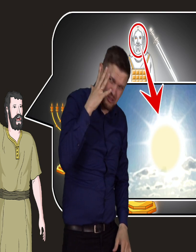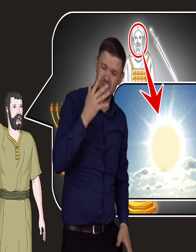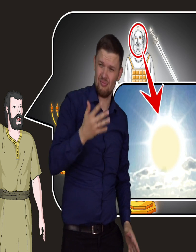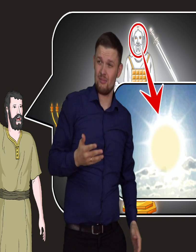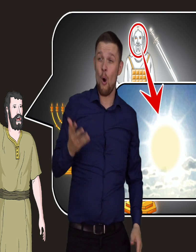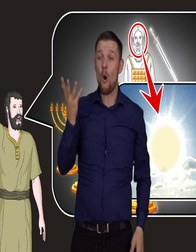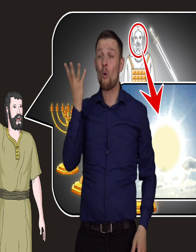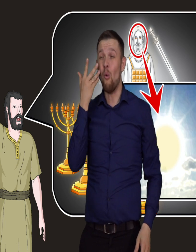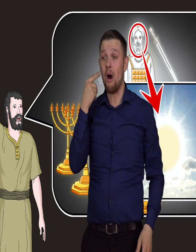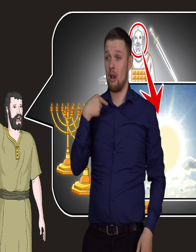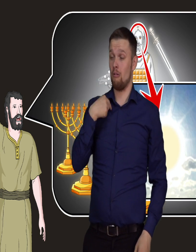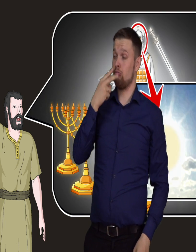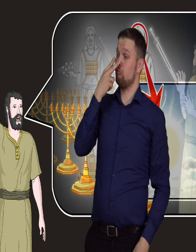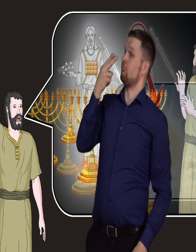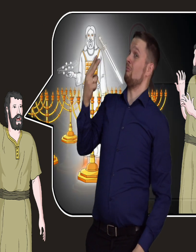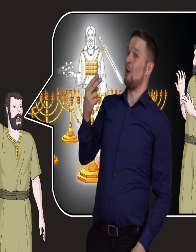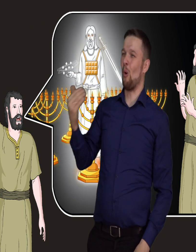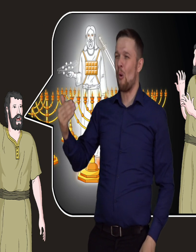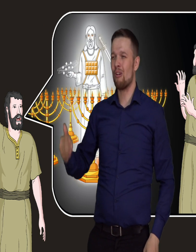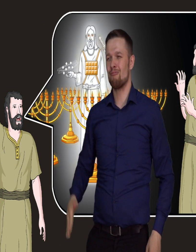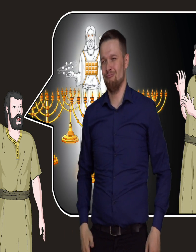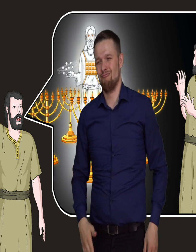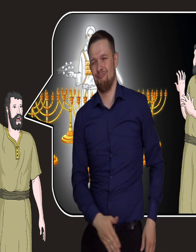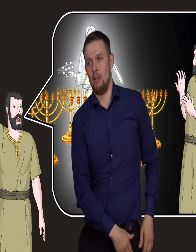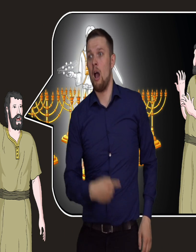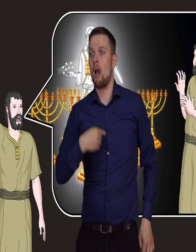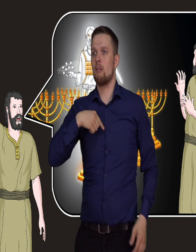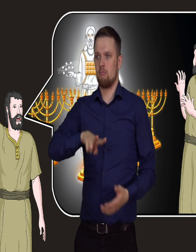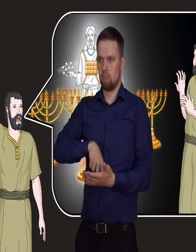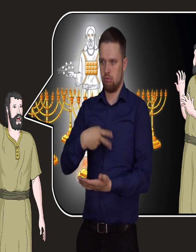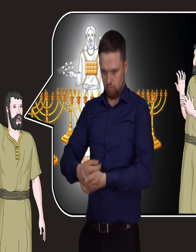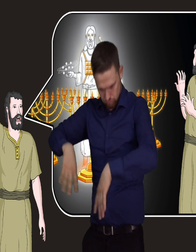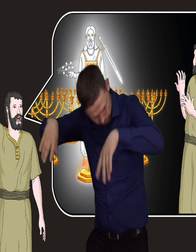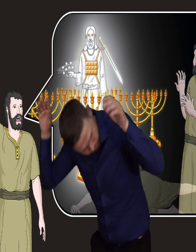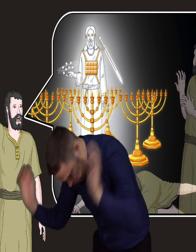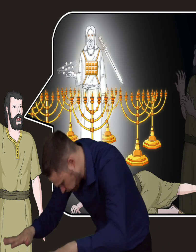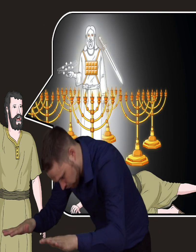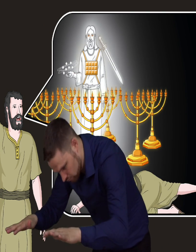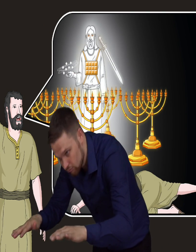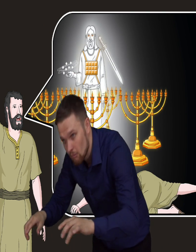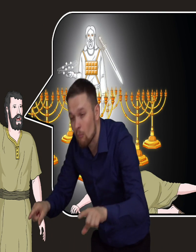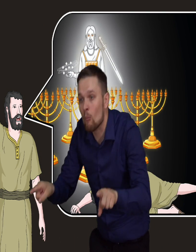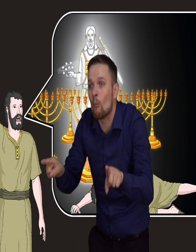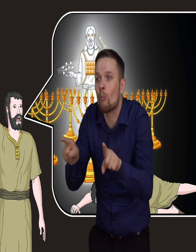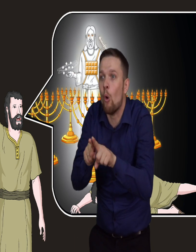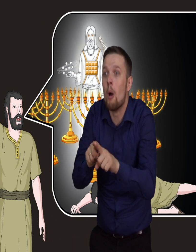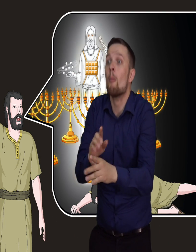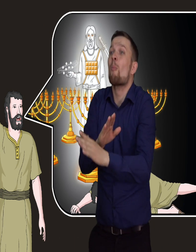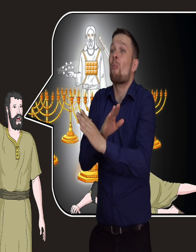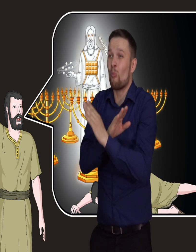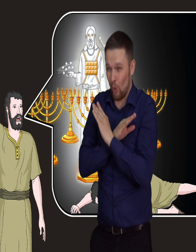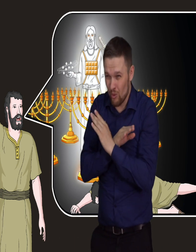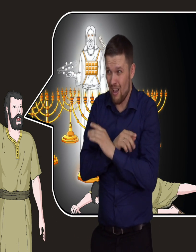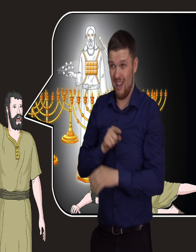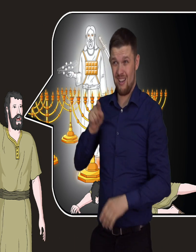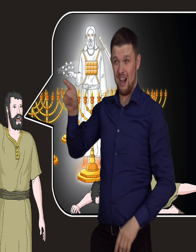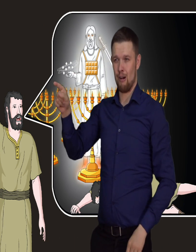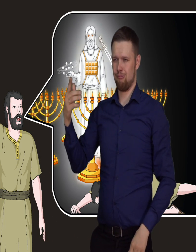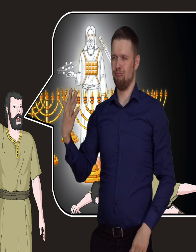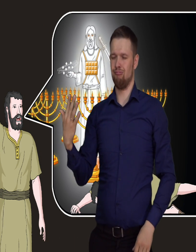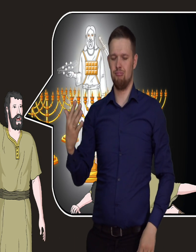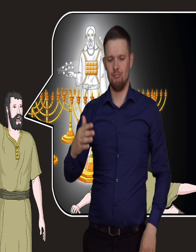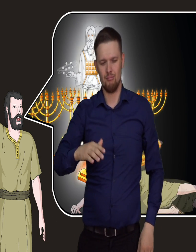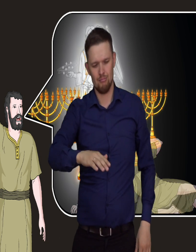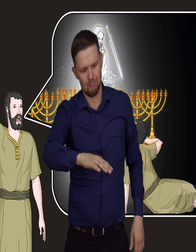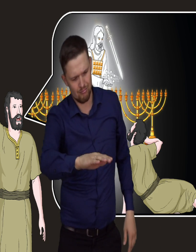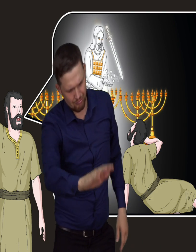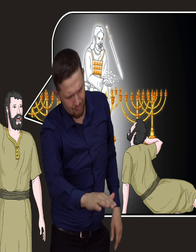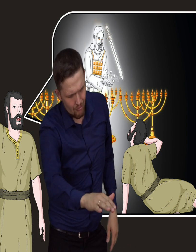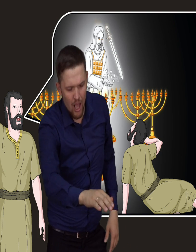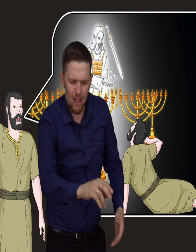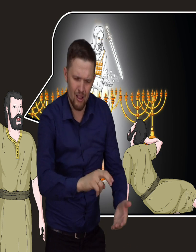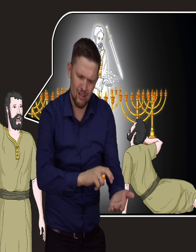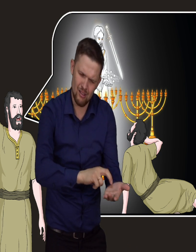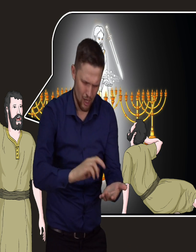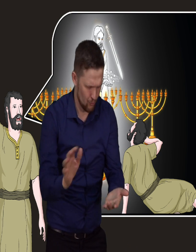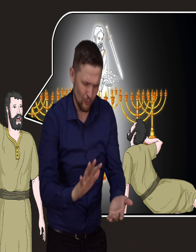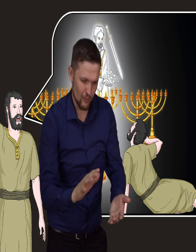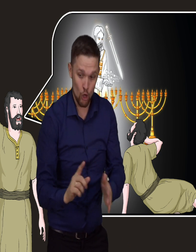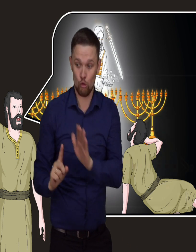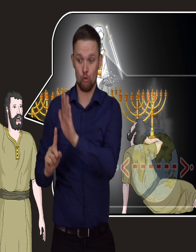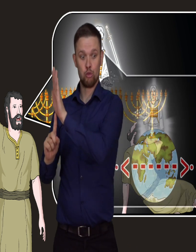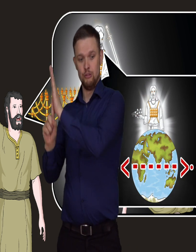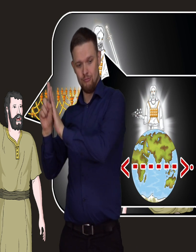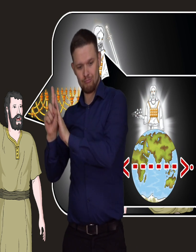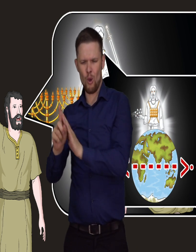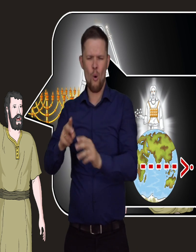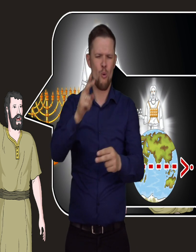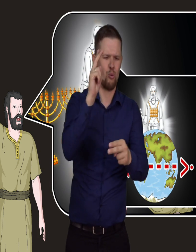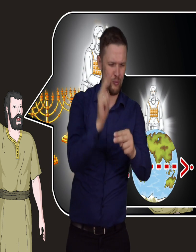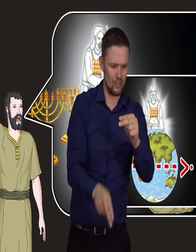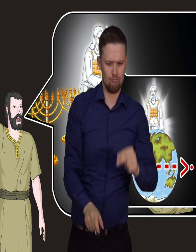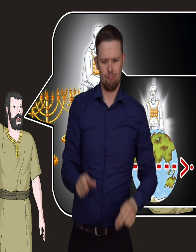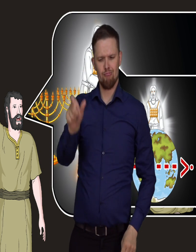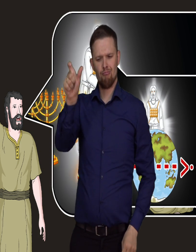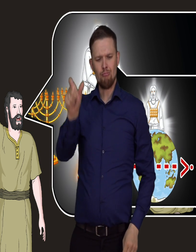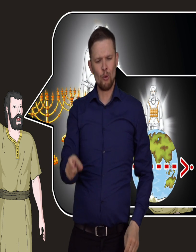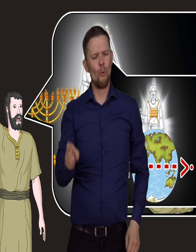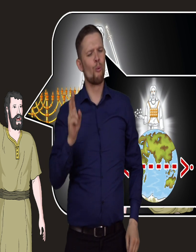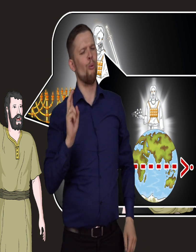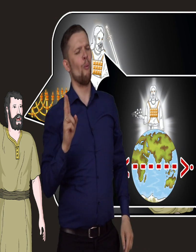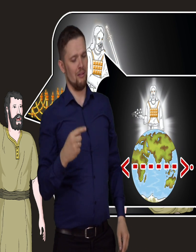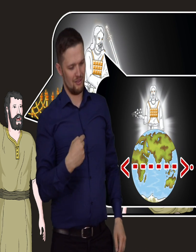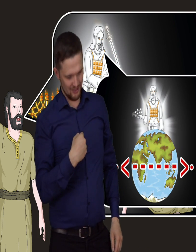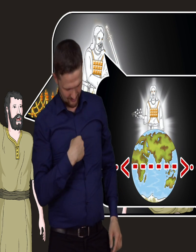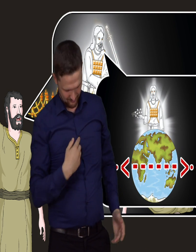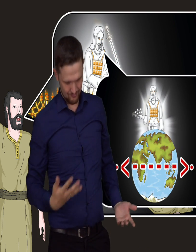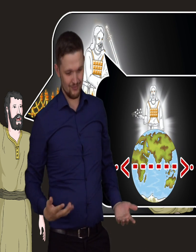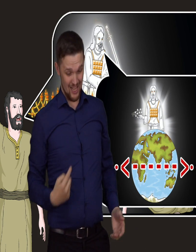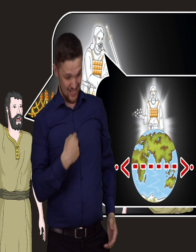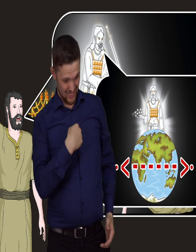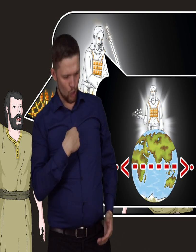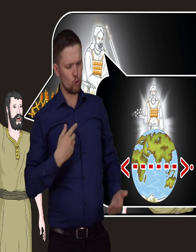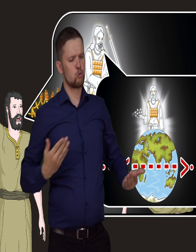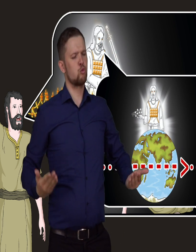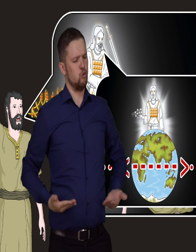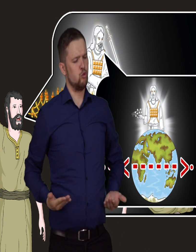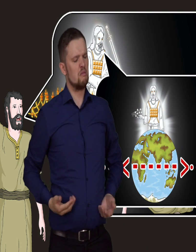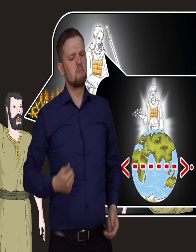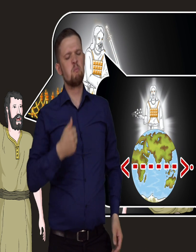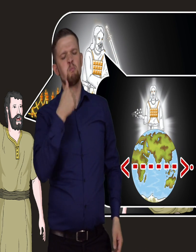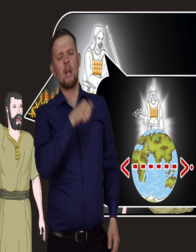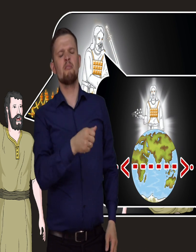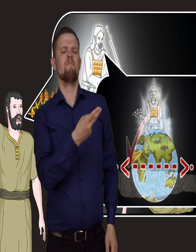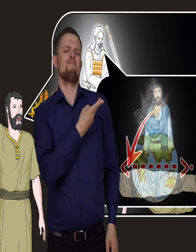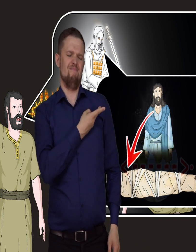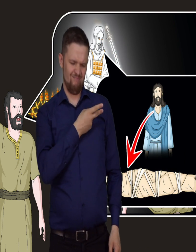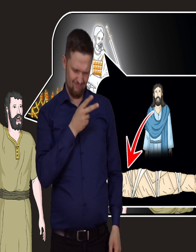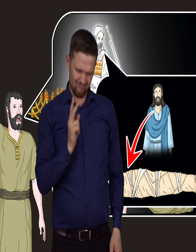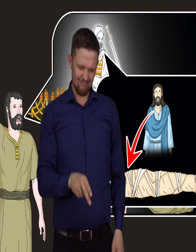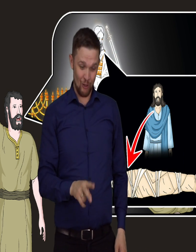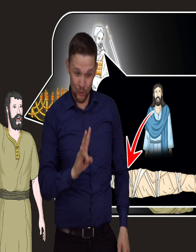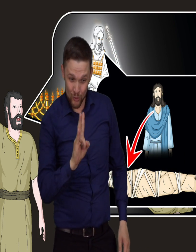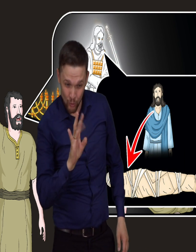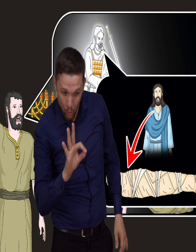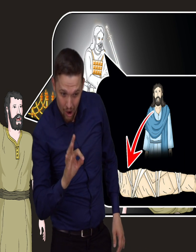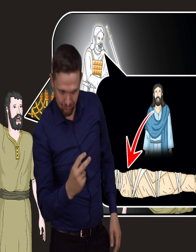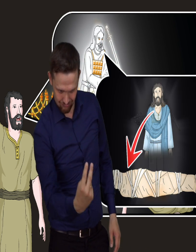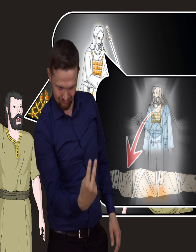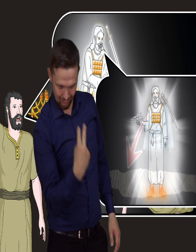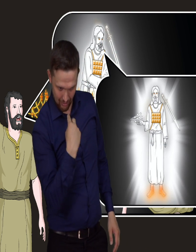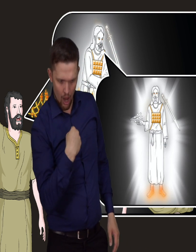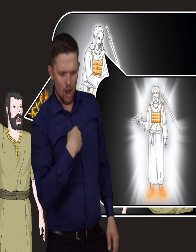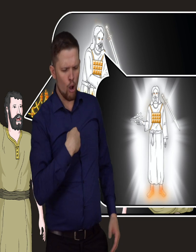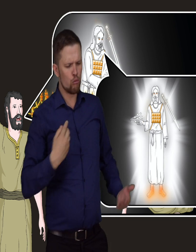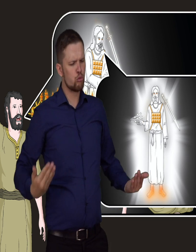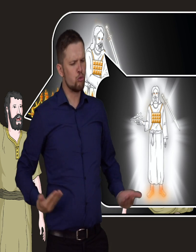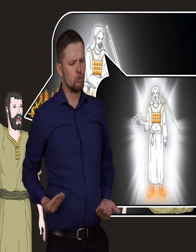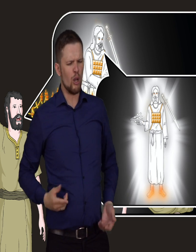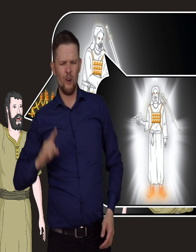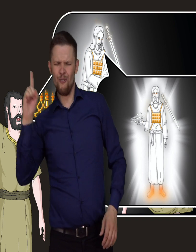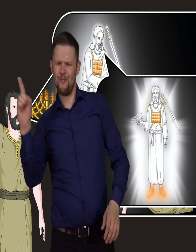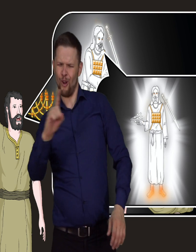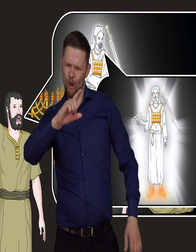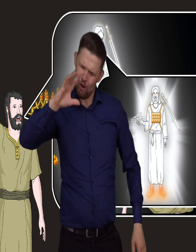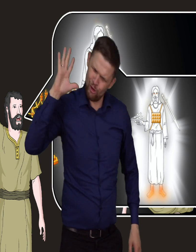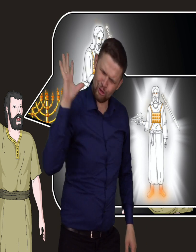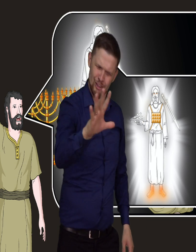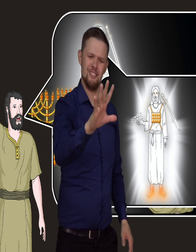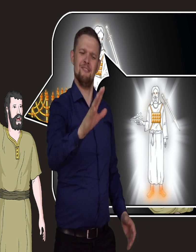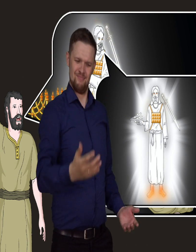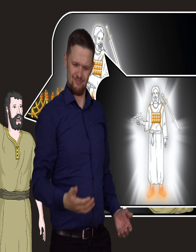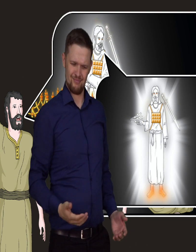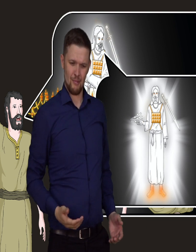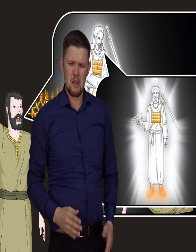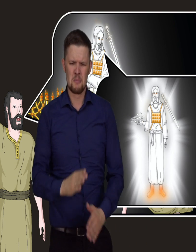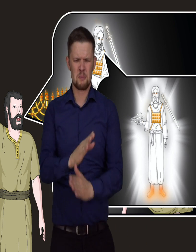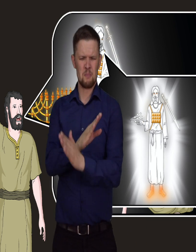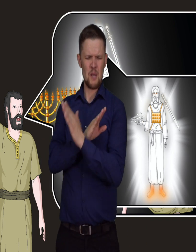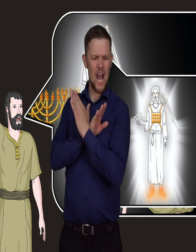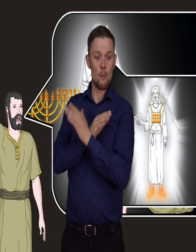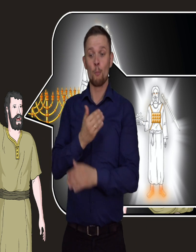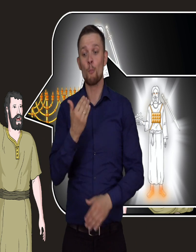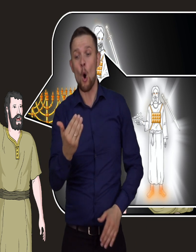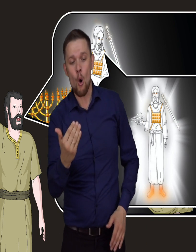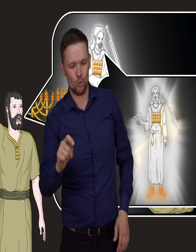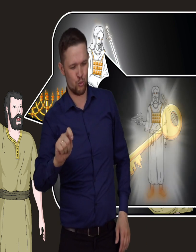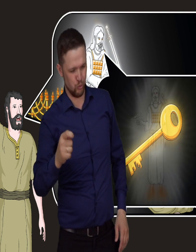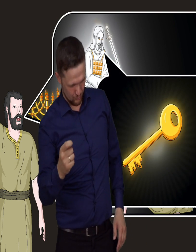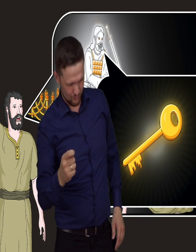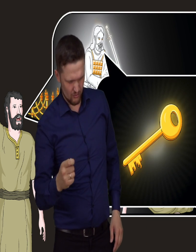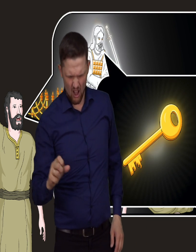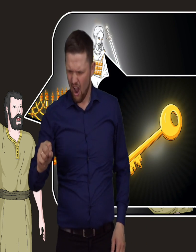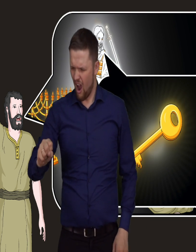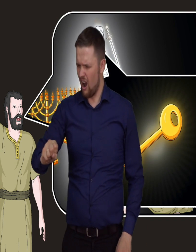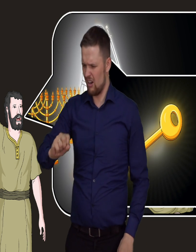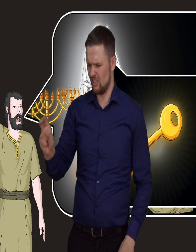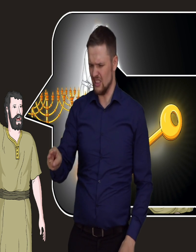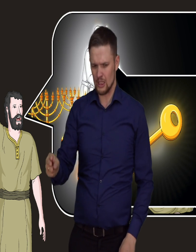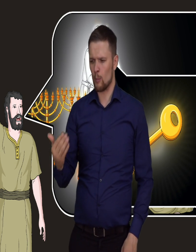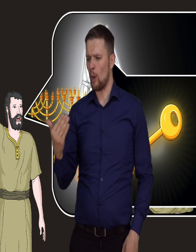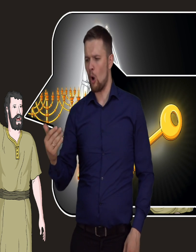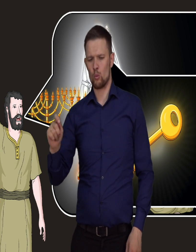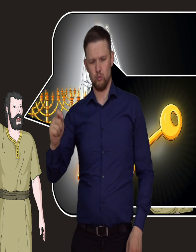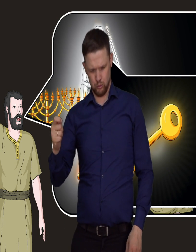When I saw Him, I fell at His feet like a dead man. But He placed His right hand on me and said, “Do not be afraid. I am the First and the Last, the Living One. I was dead, and behold, now I am alive forever and ever!